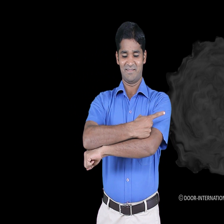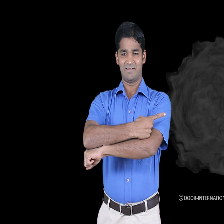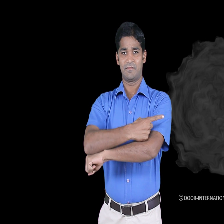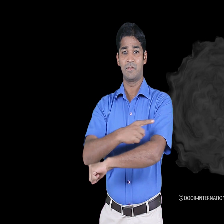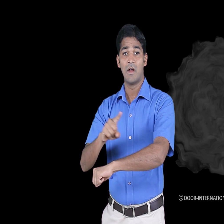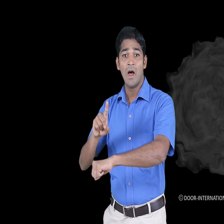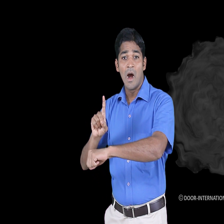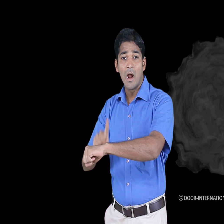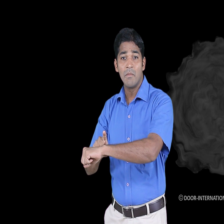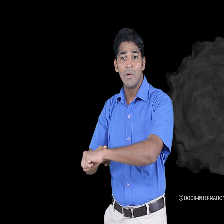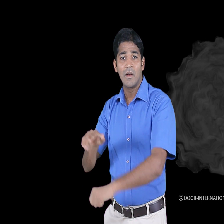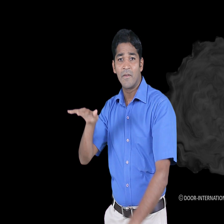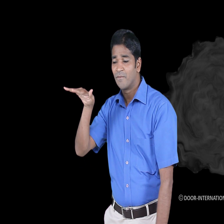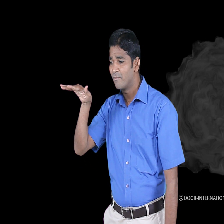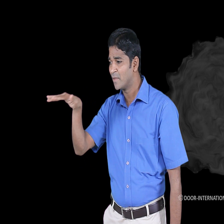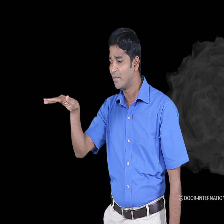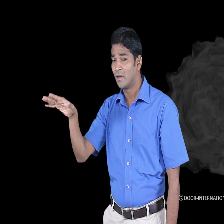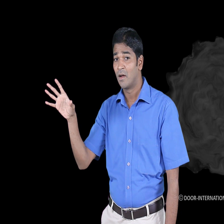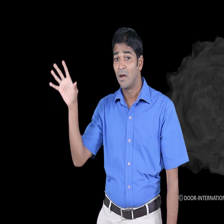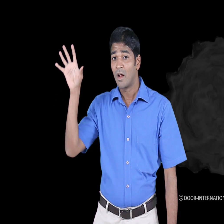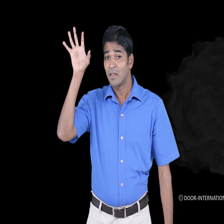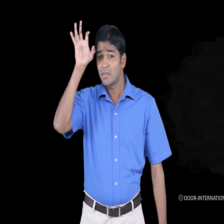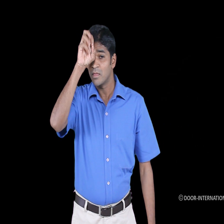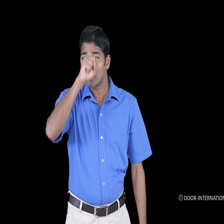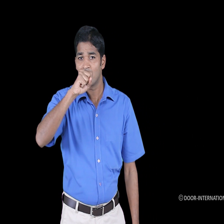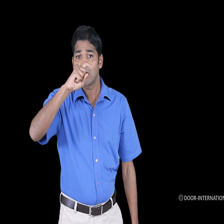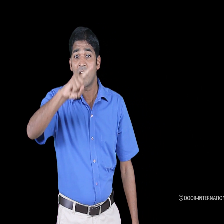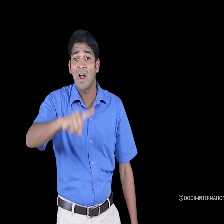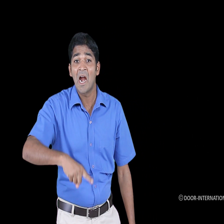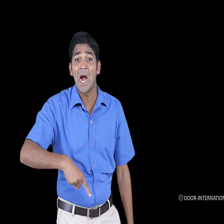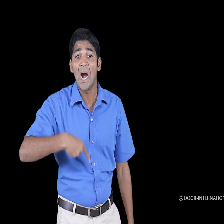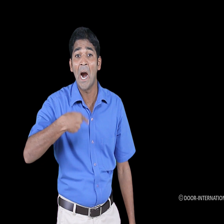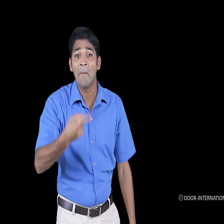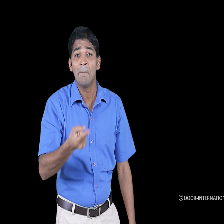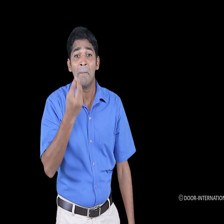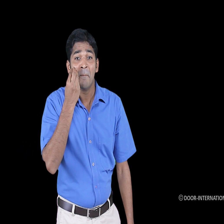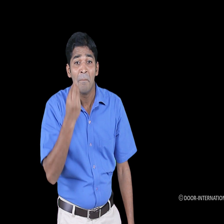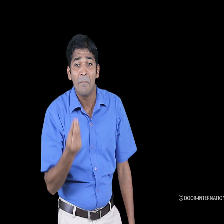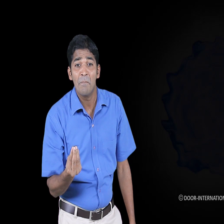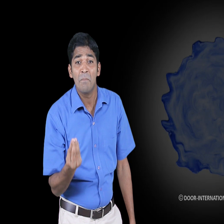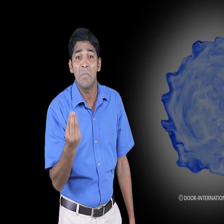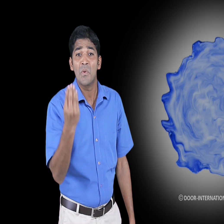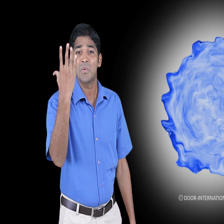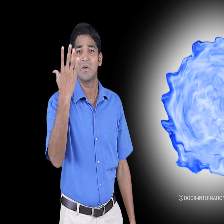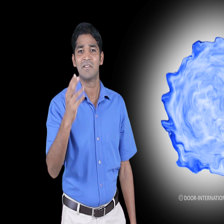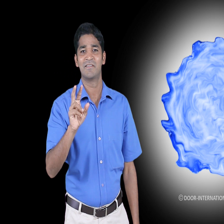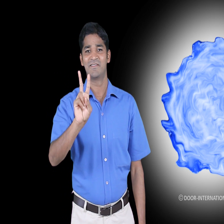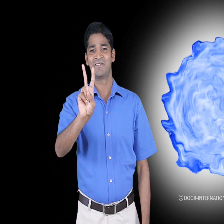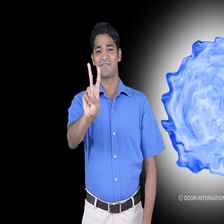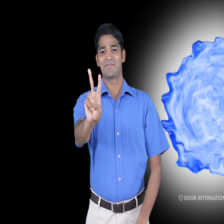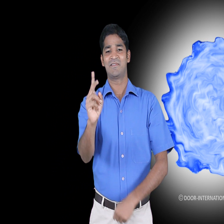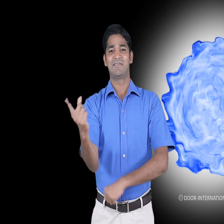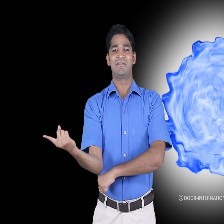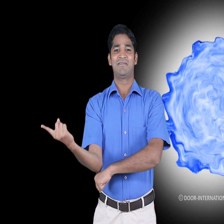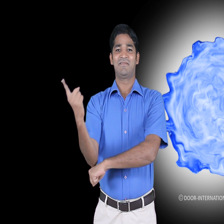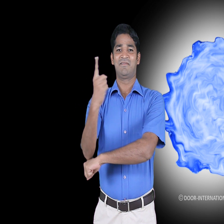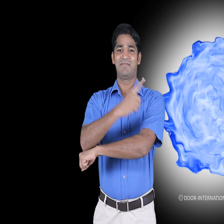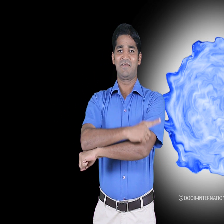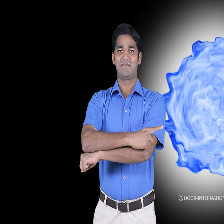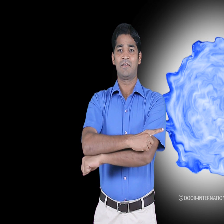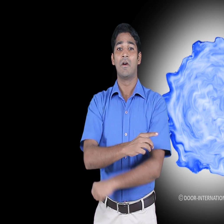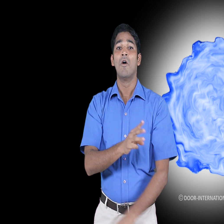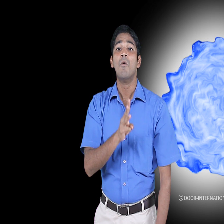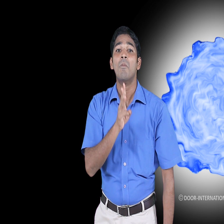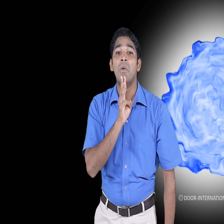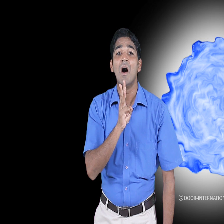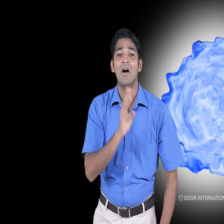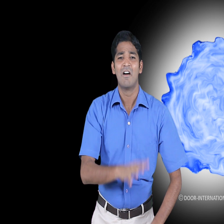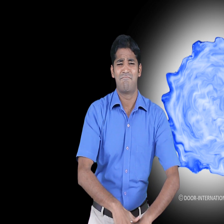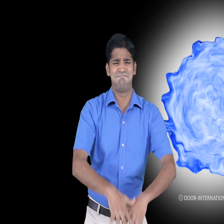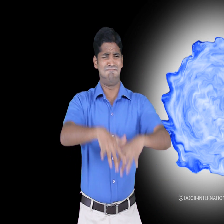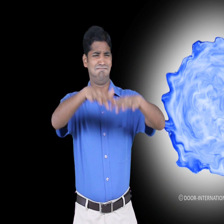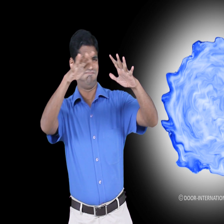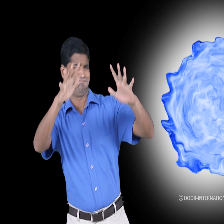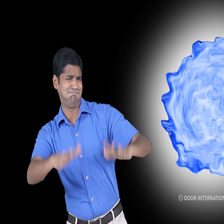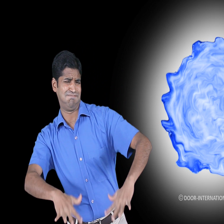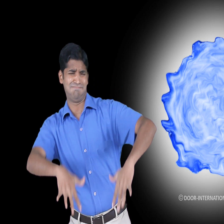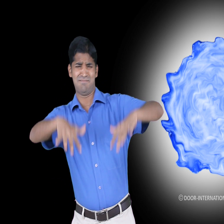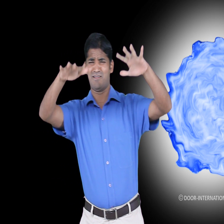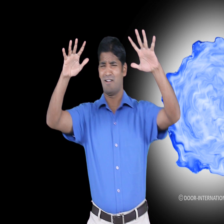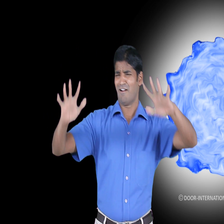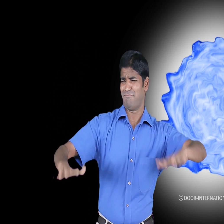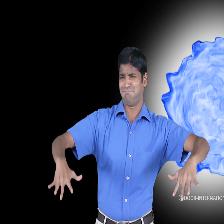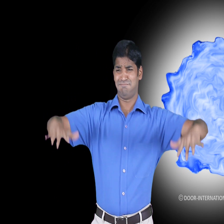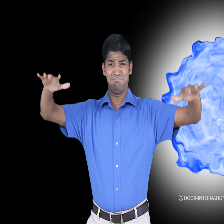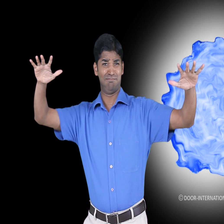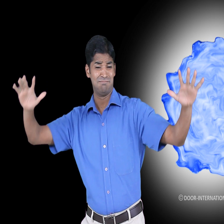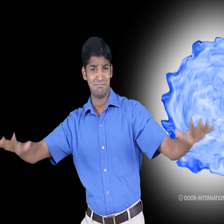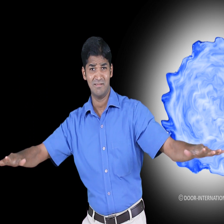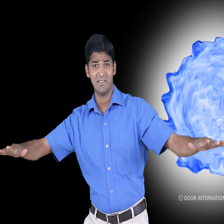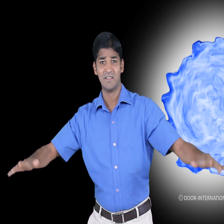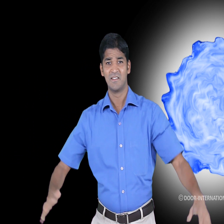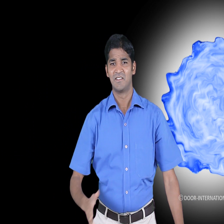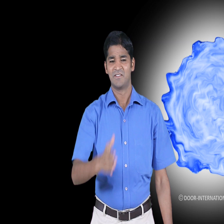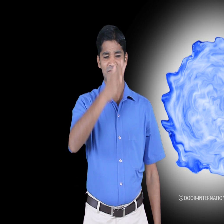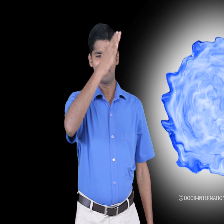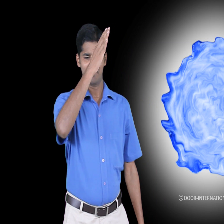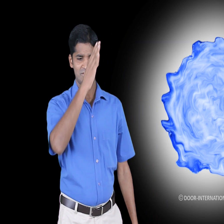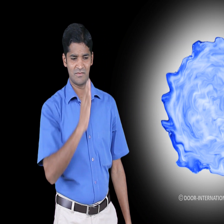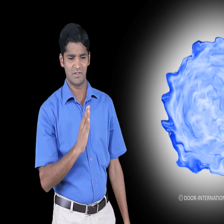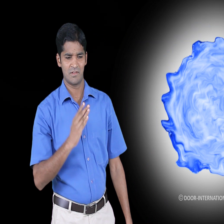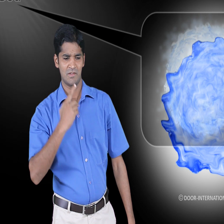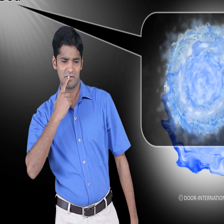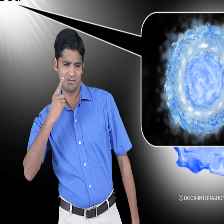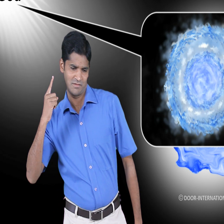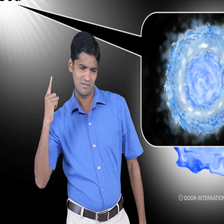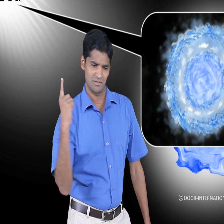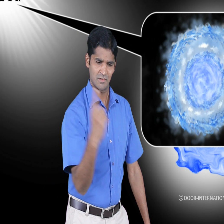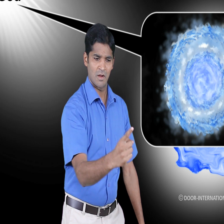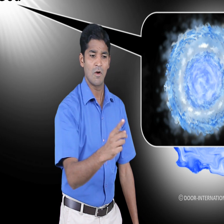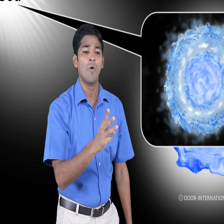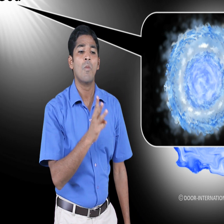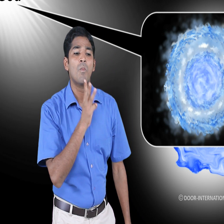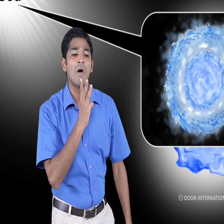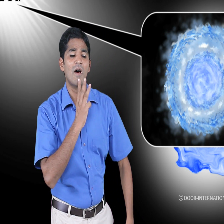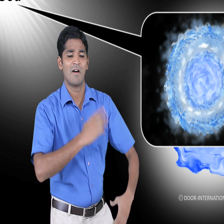And there was evening, and there was morning—the first day.